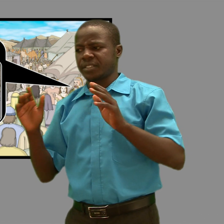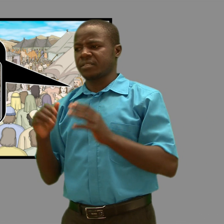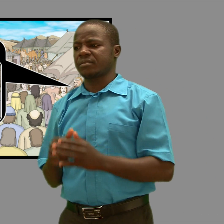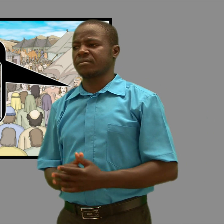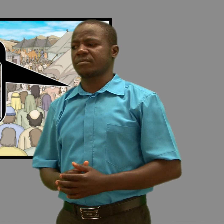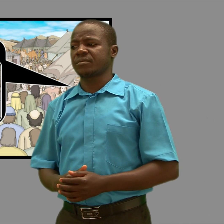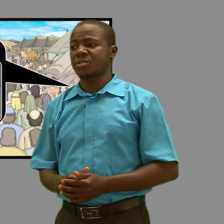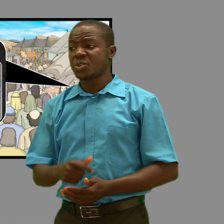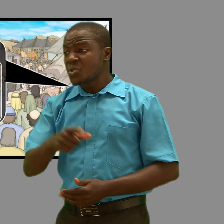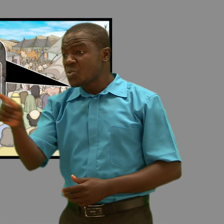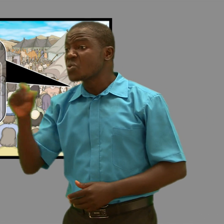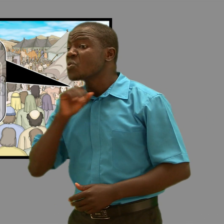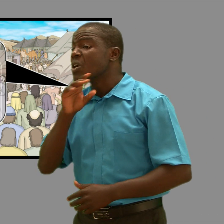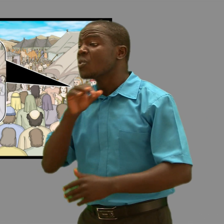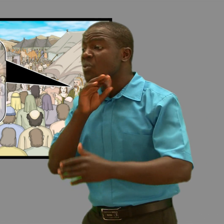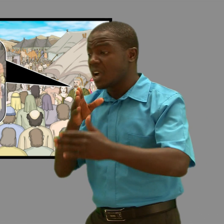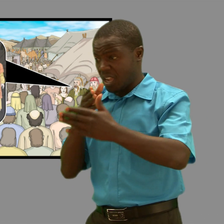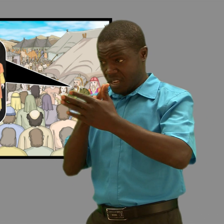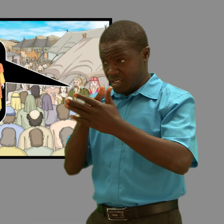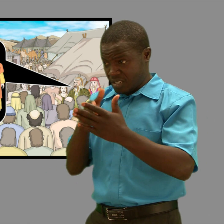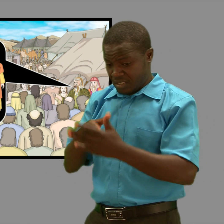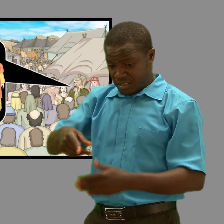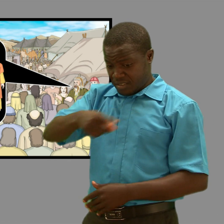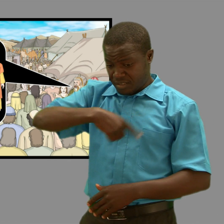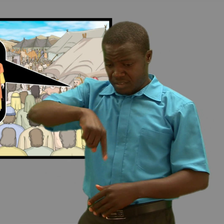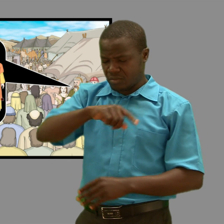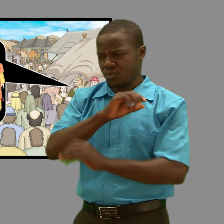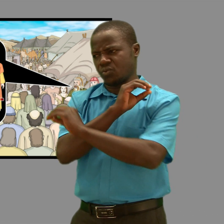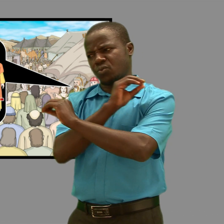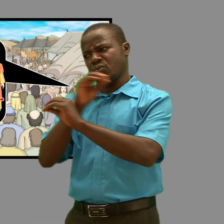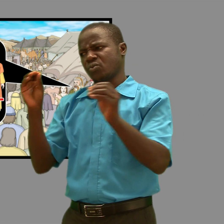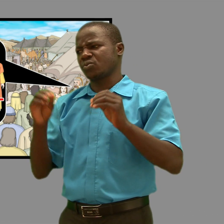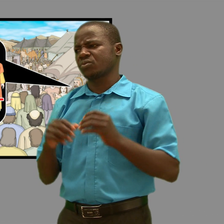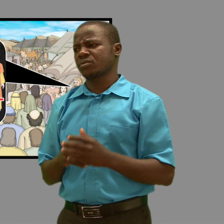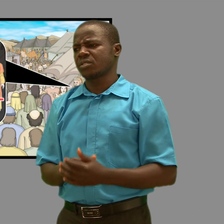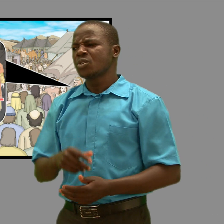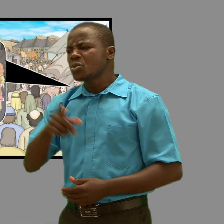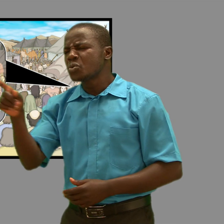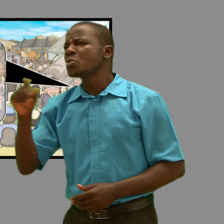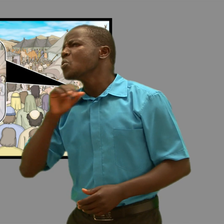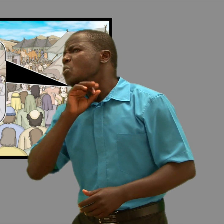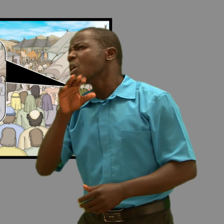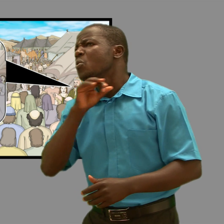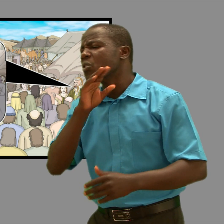Who are we?